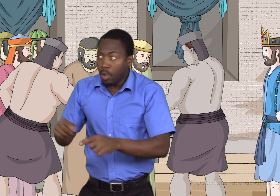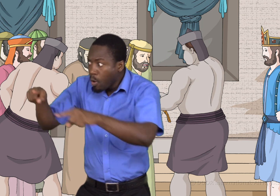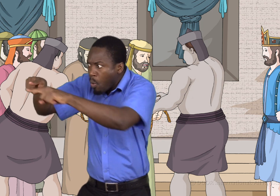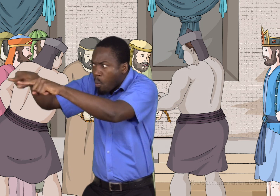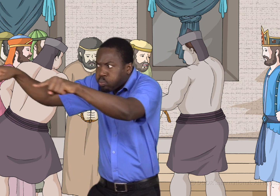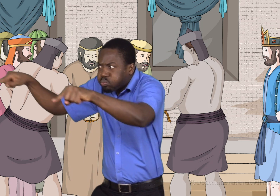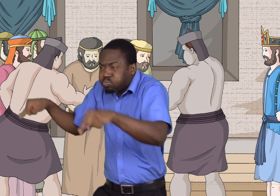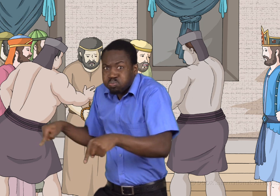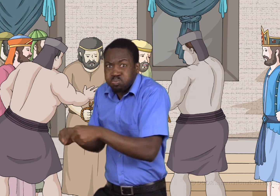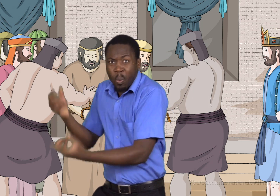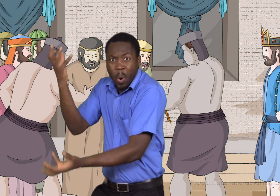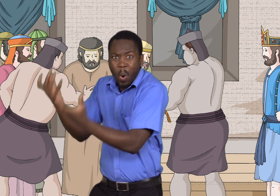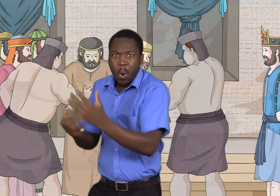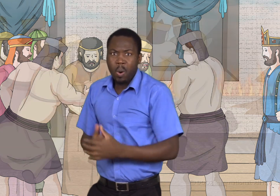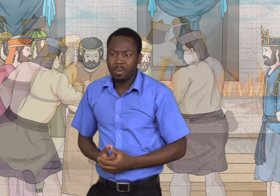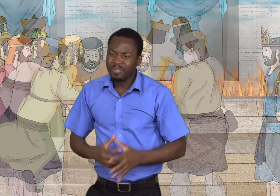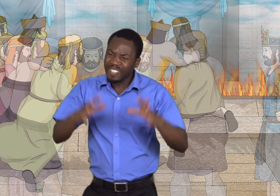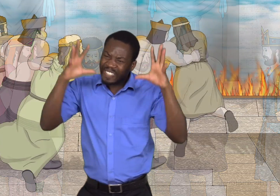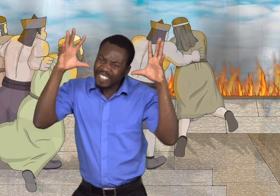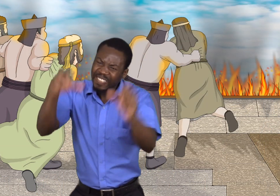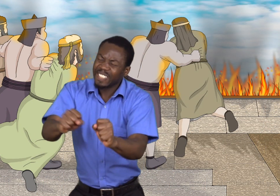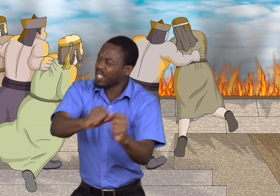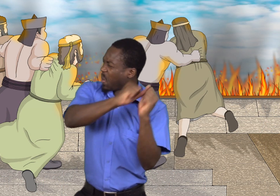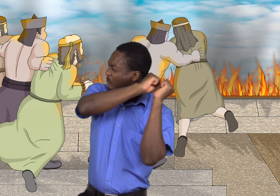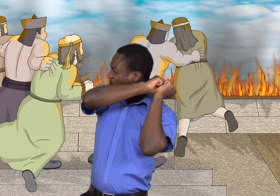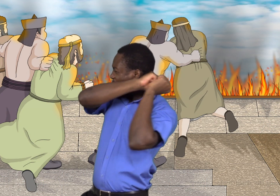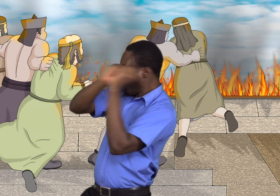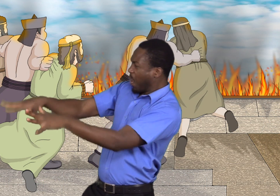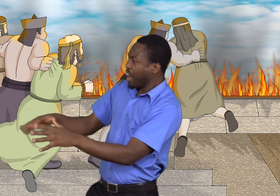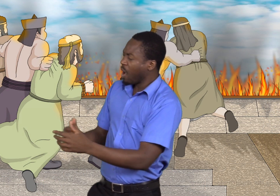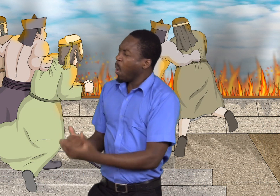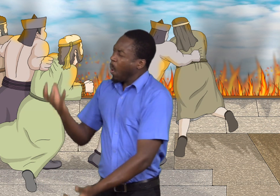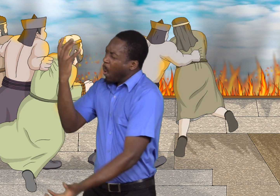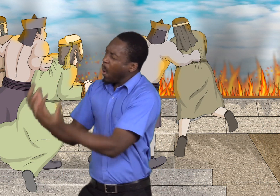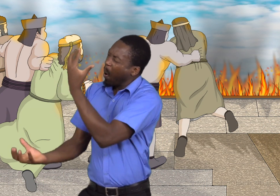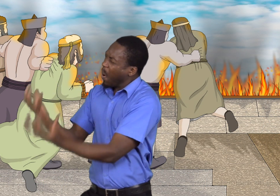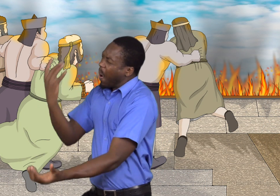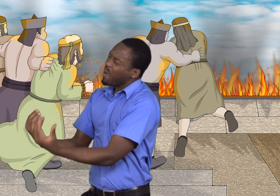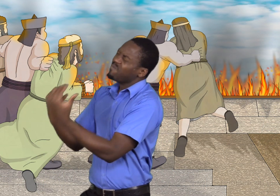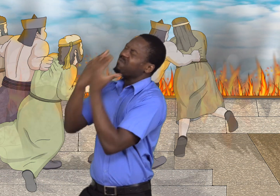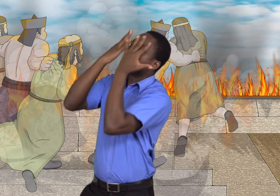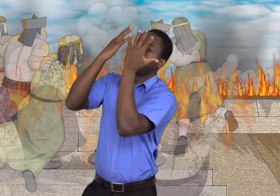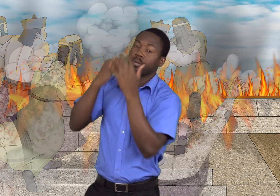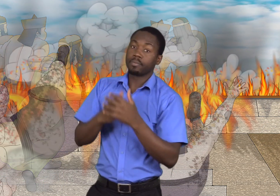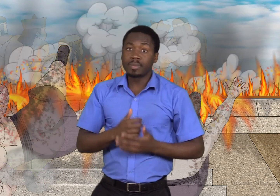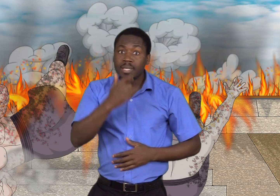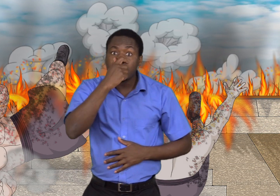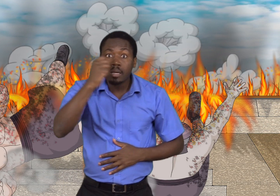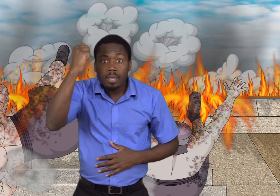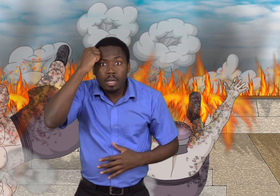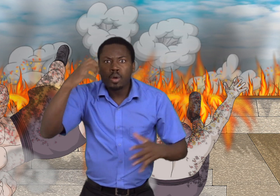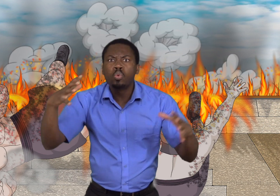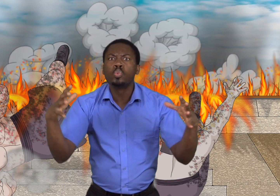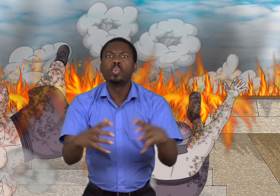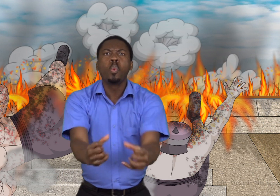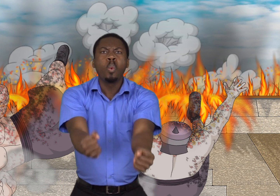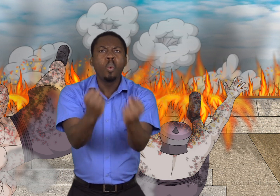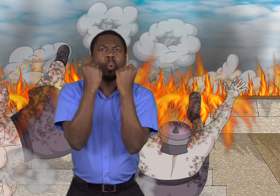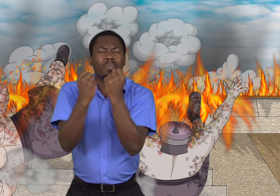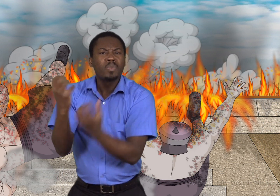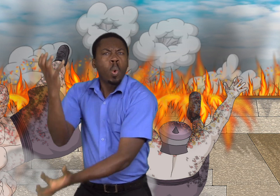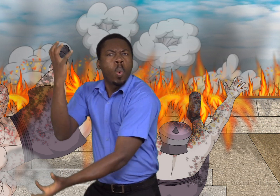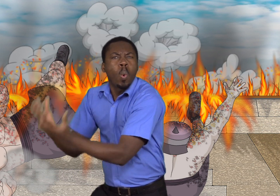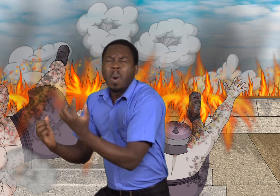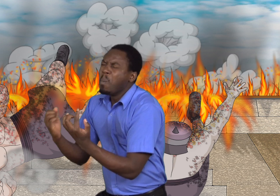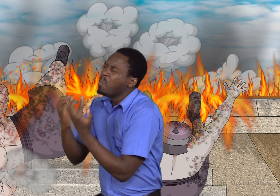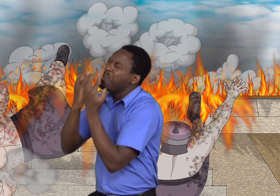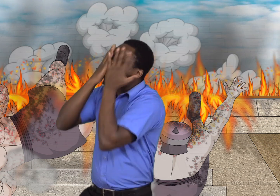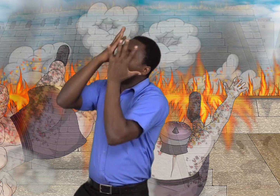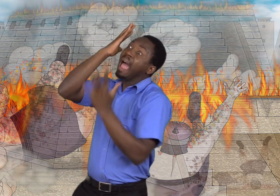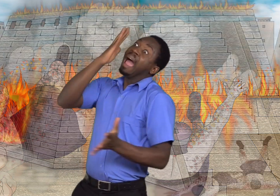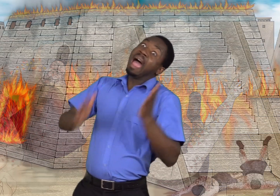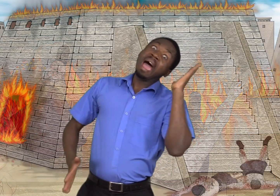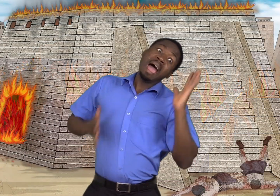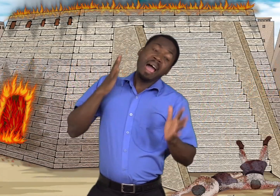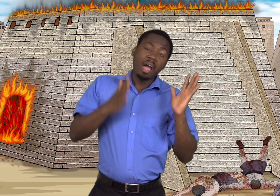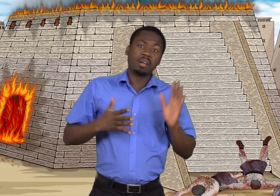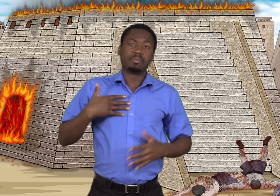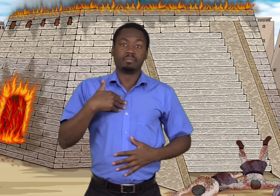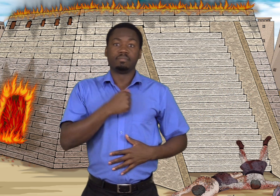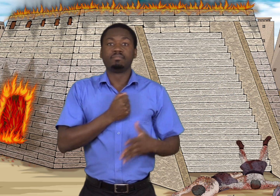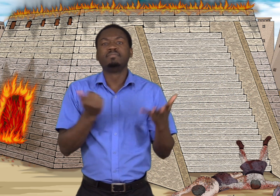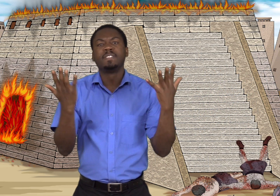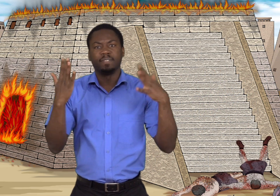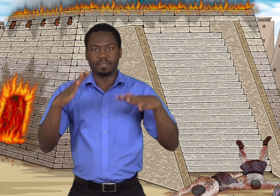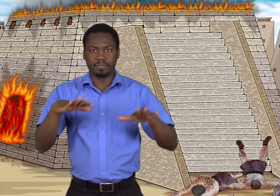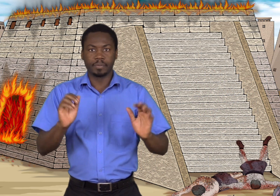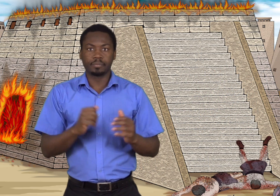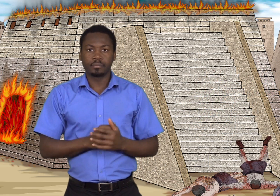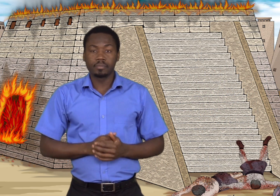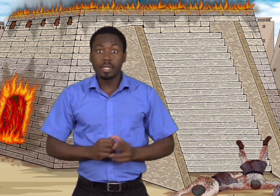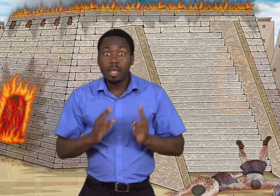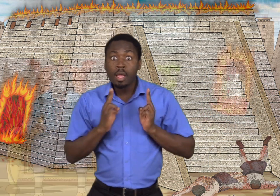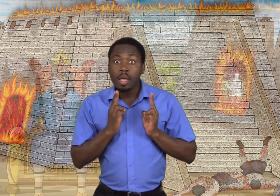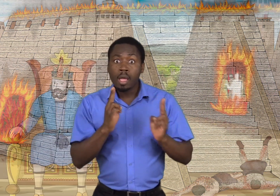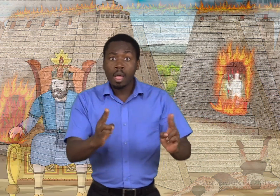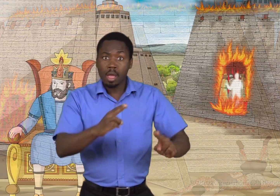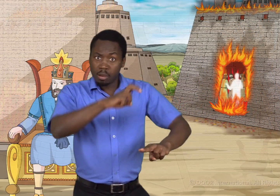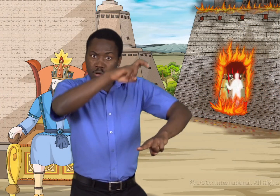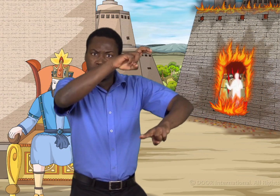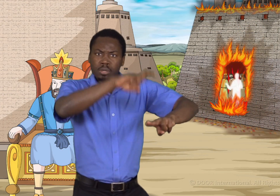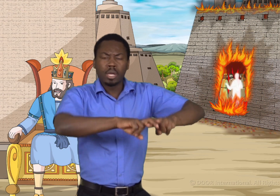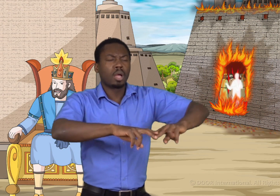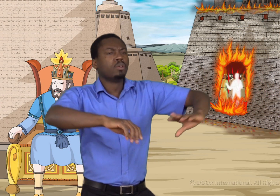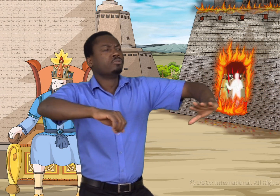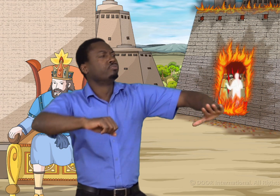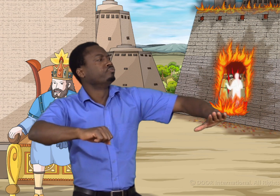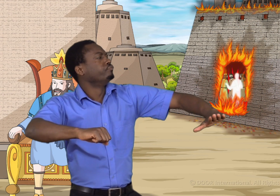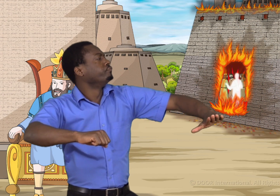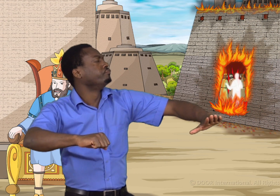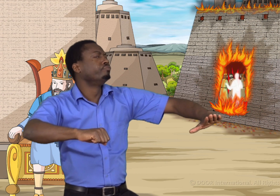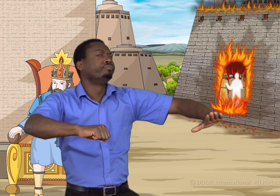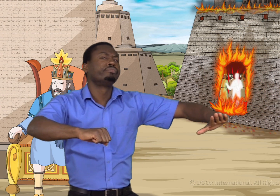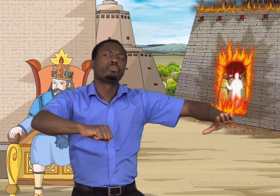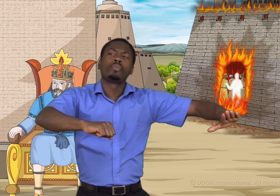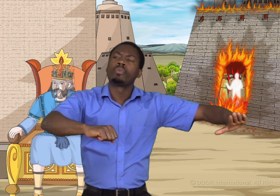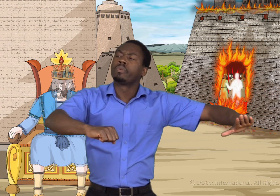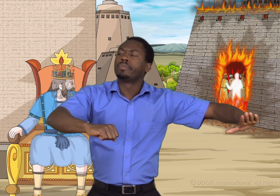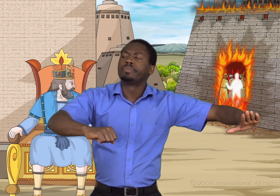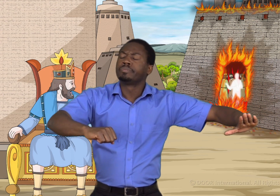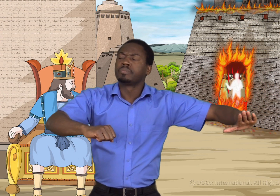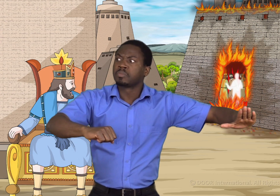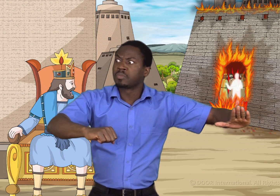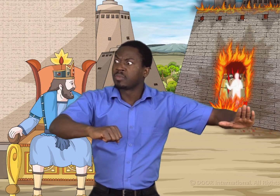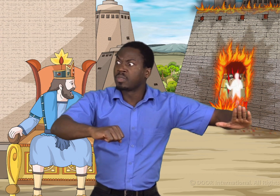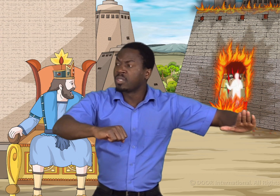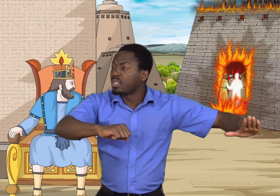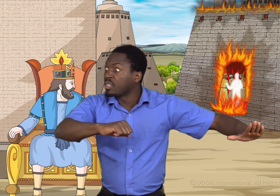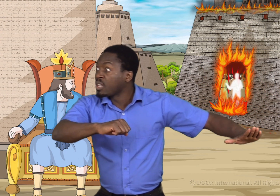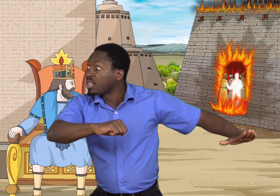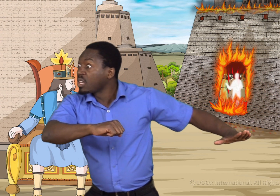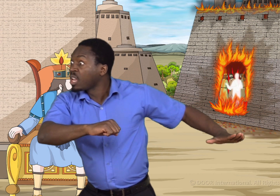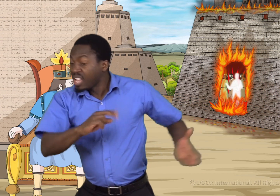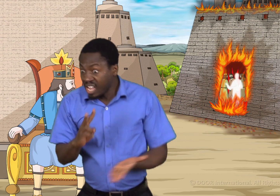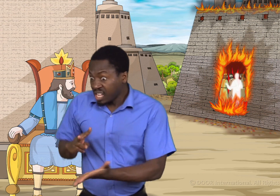The king’s command was so urgent and the furnace so hot that the fiery flames killed the men who carried up Shadrach, Meshach, and Abednego. And these three men, Shadrach, Meshach, and Abednego, firmly bound, fell into the blazing fiery furnace.